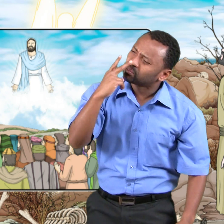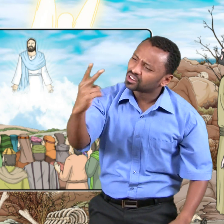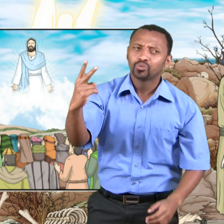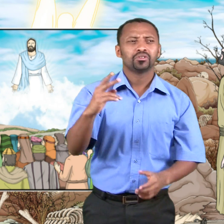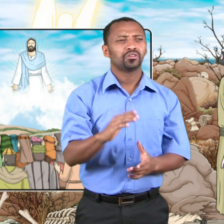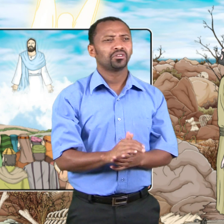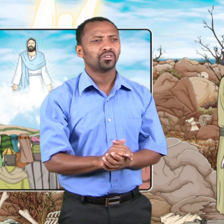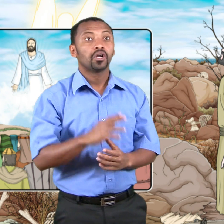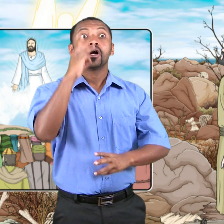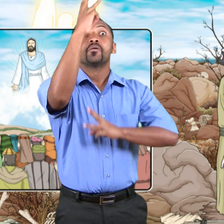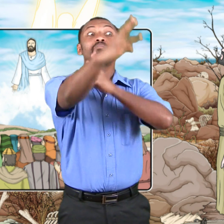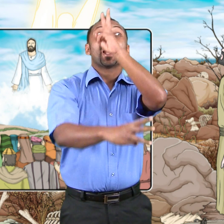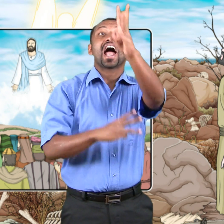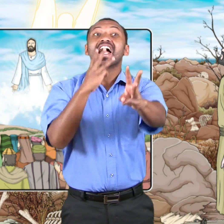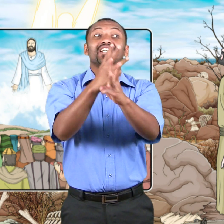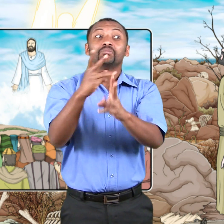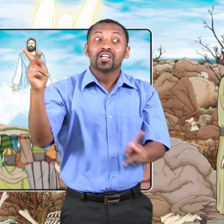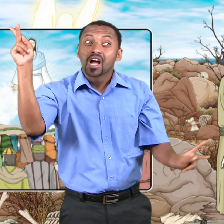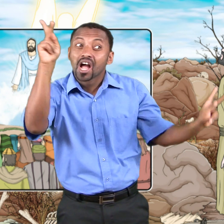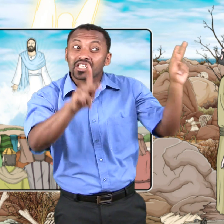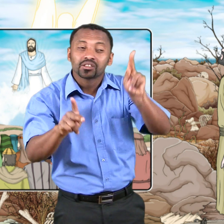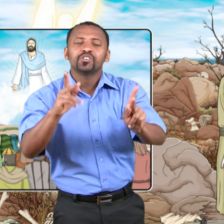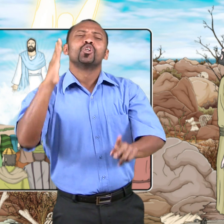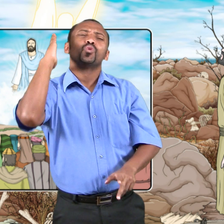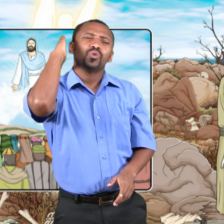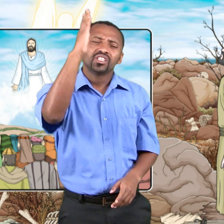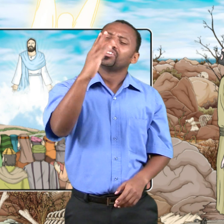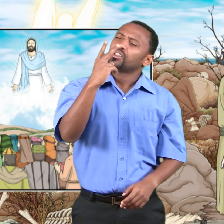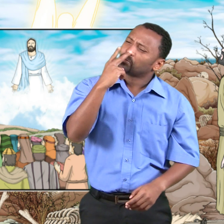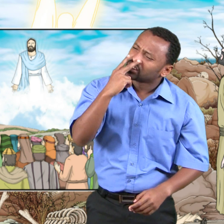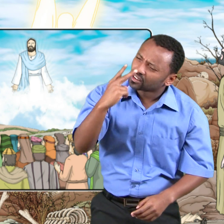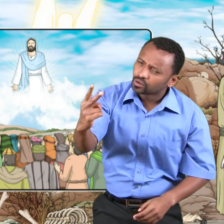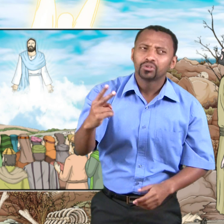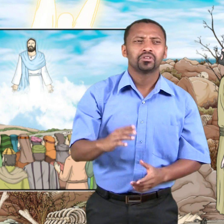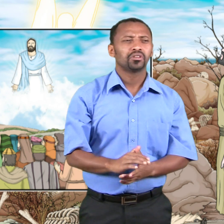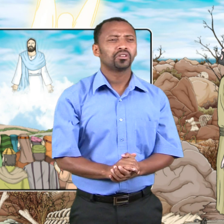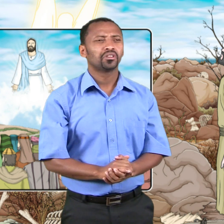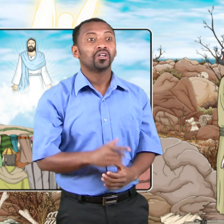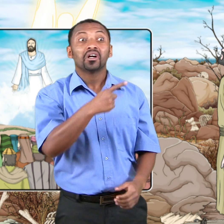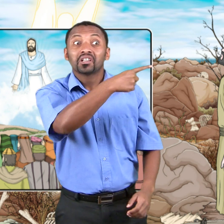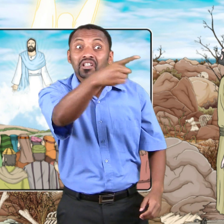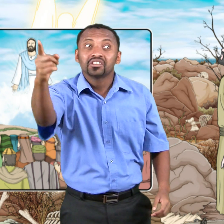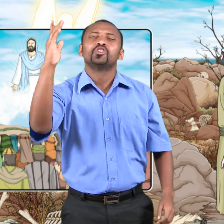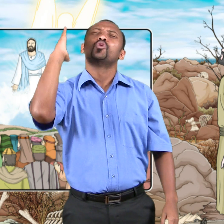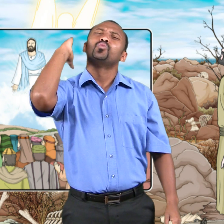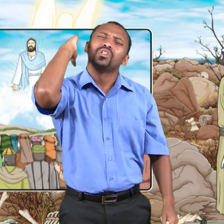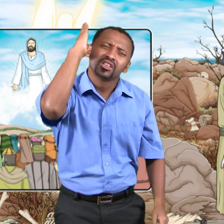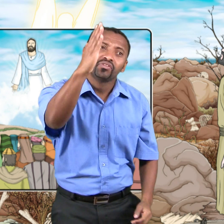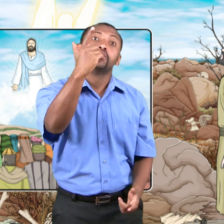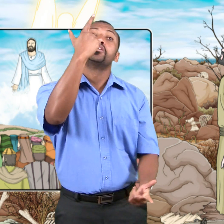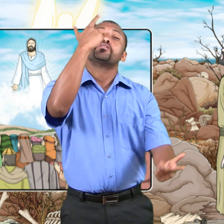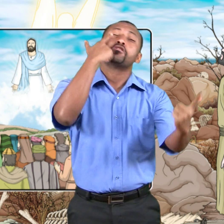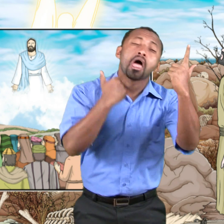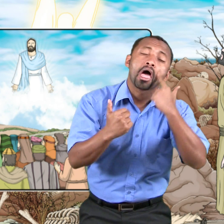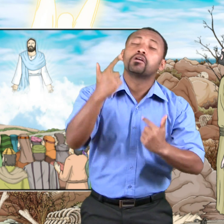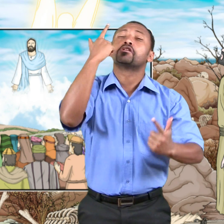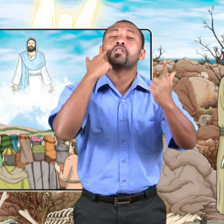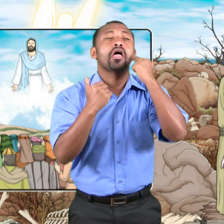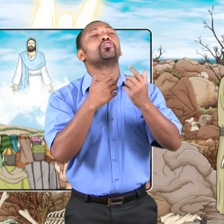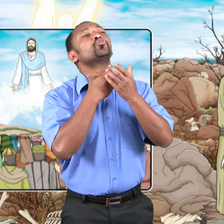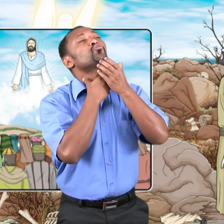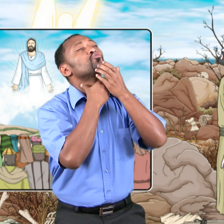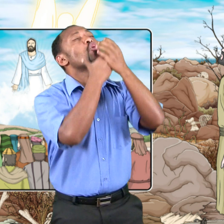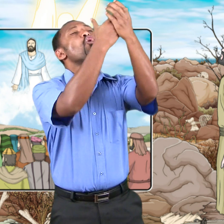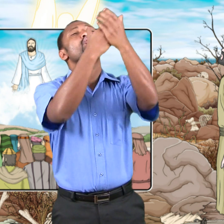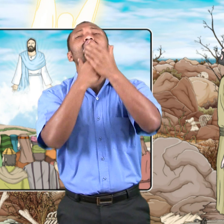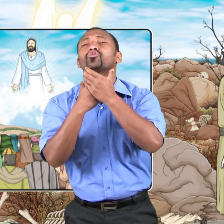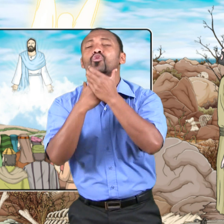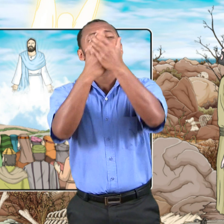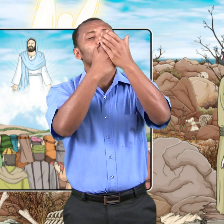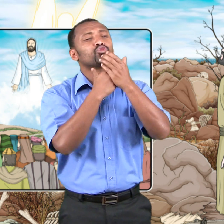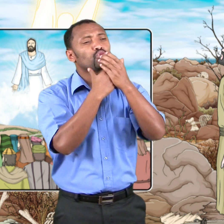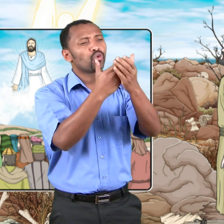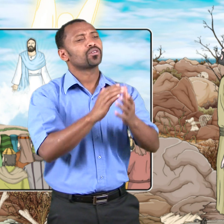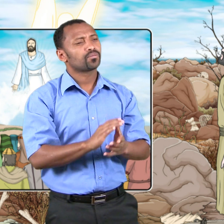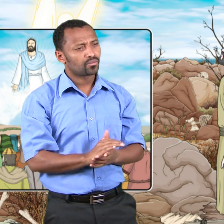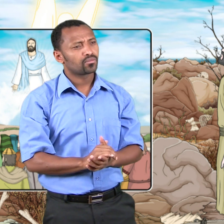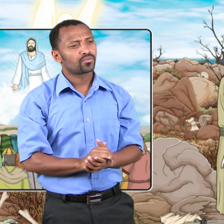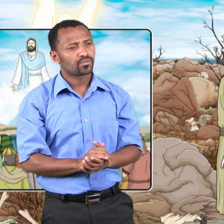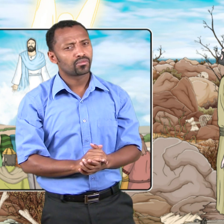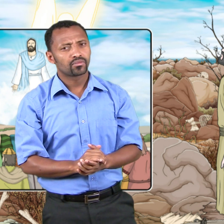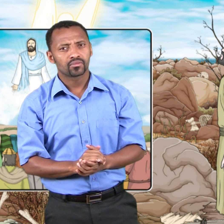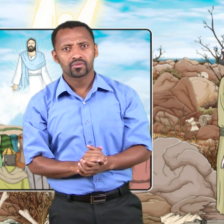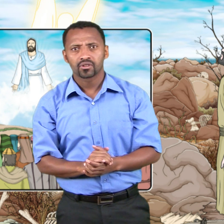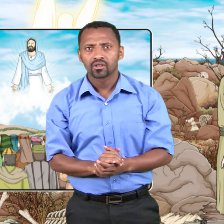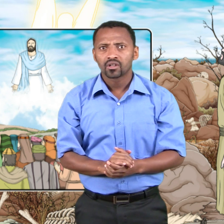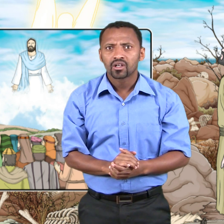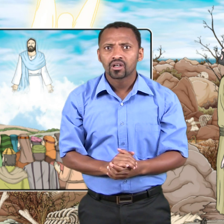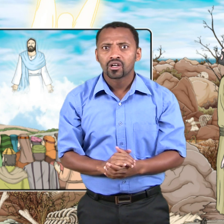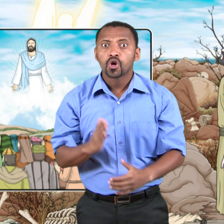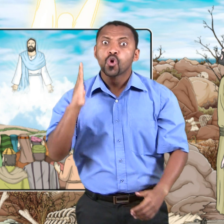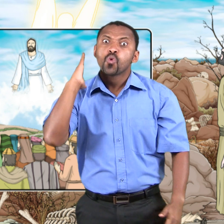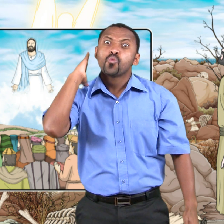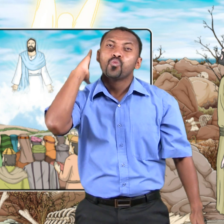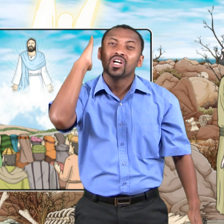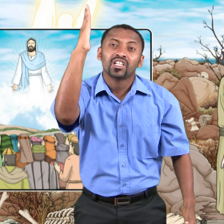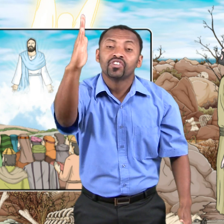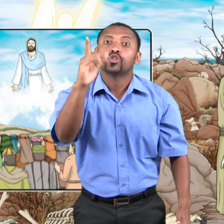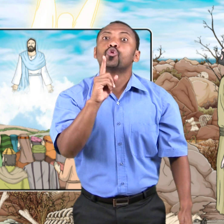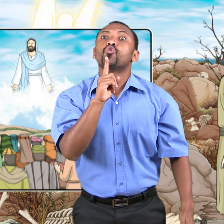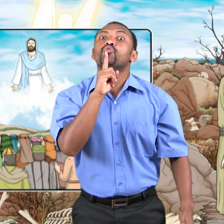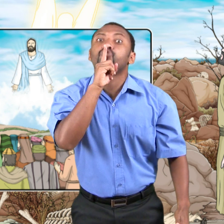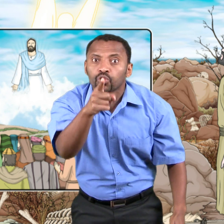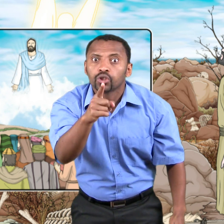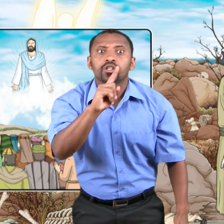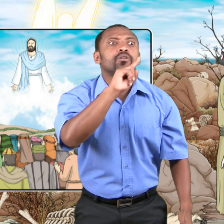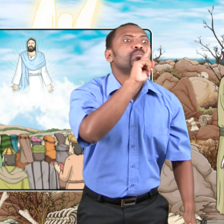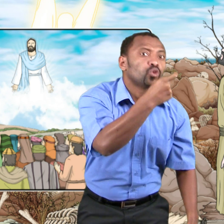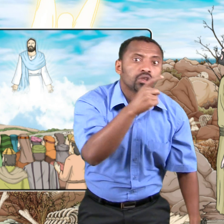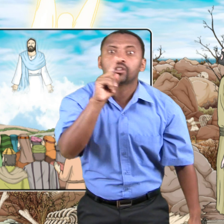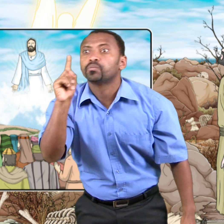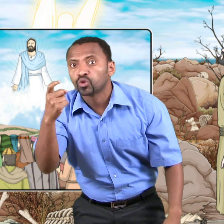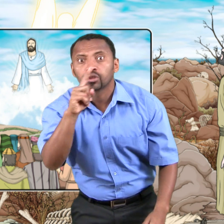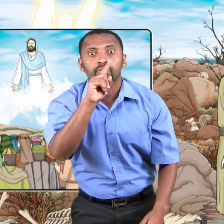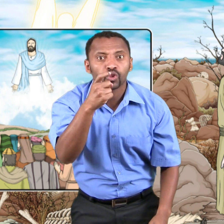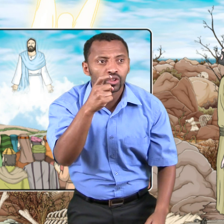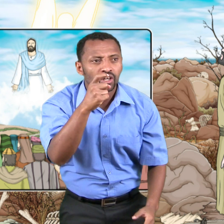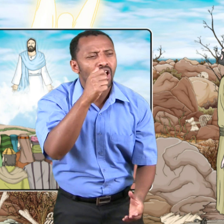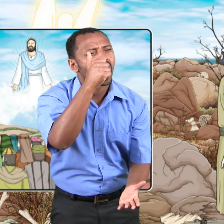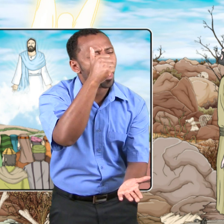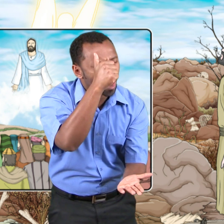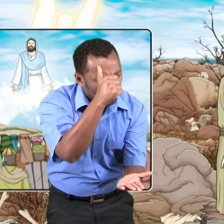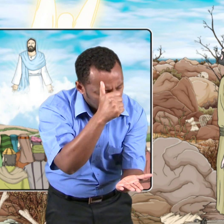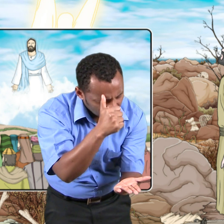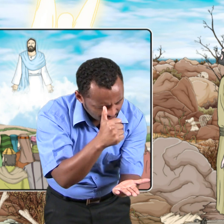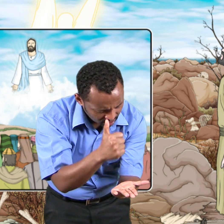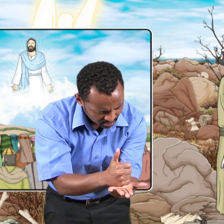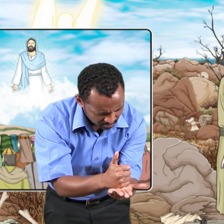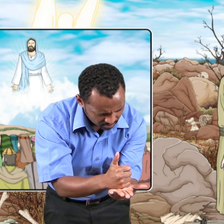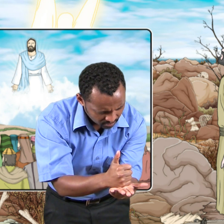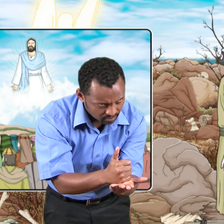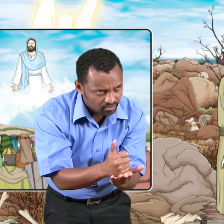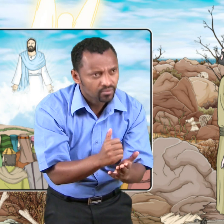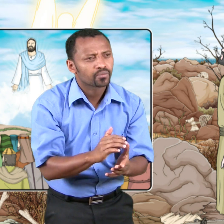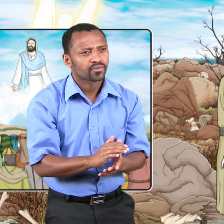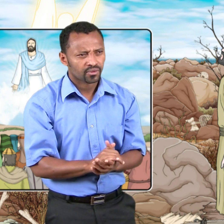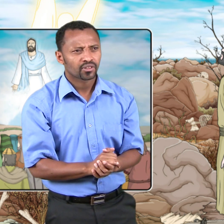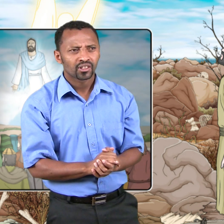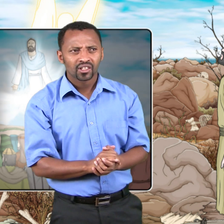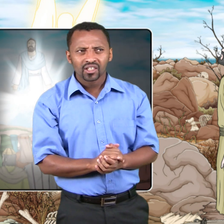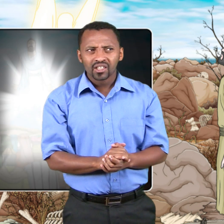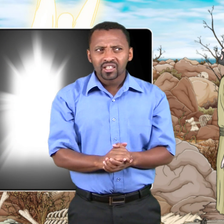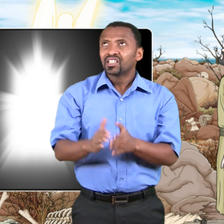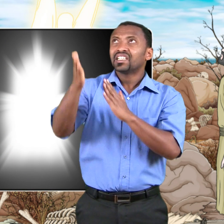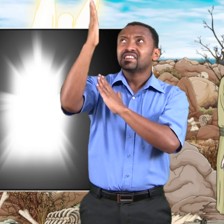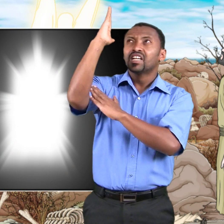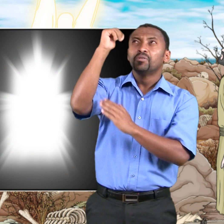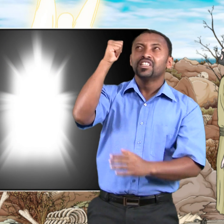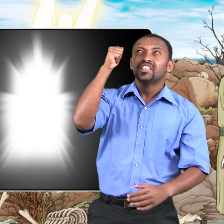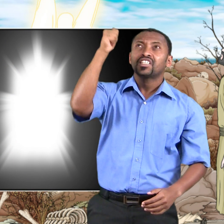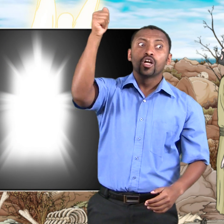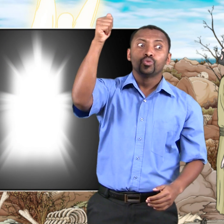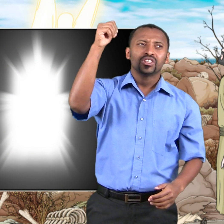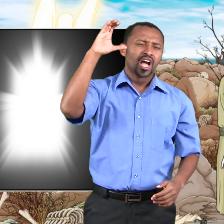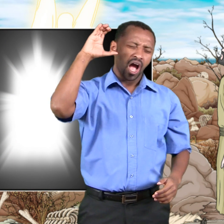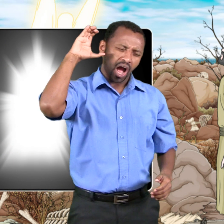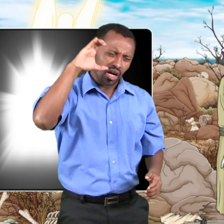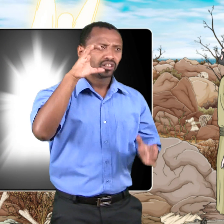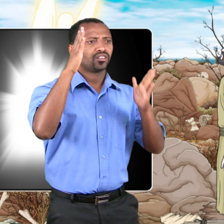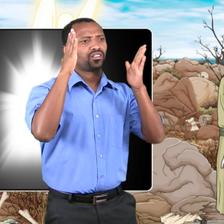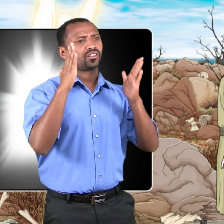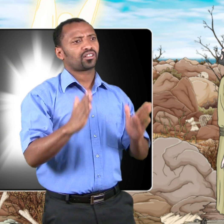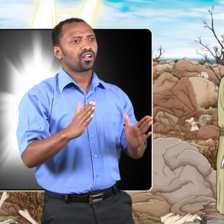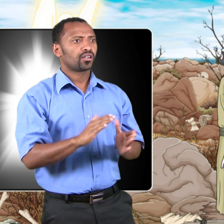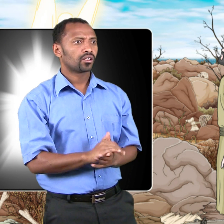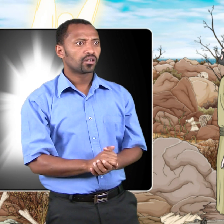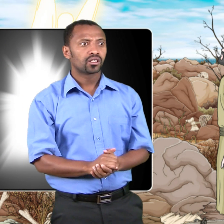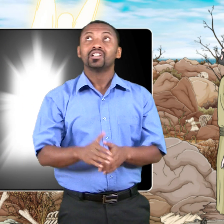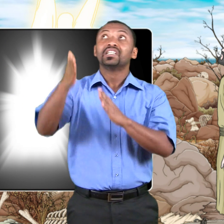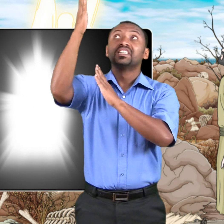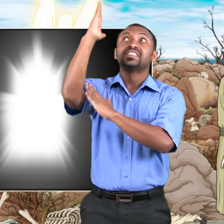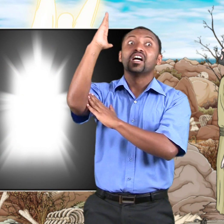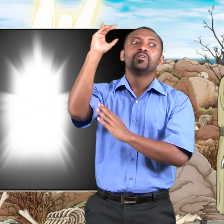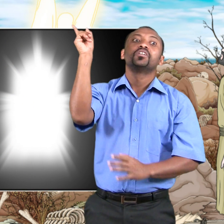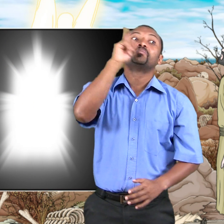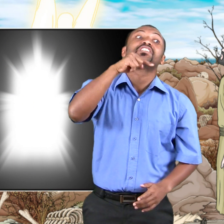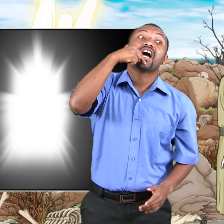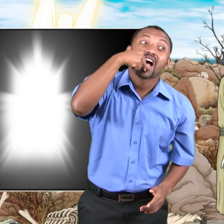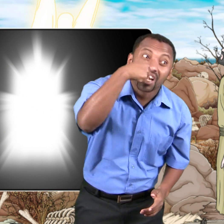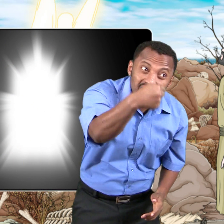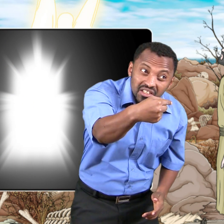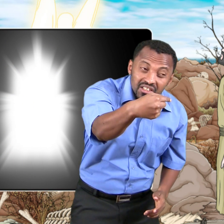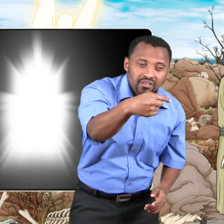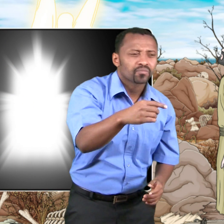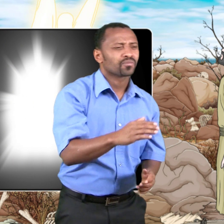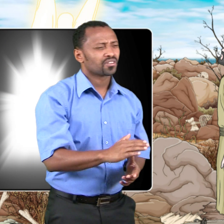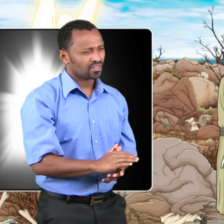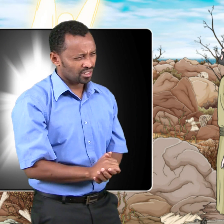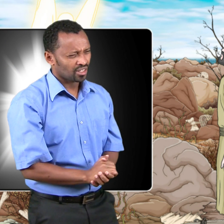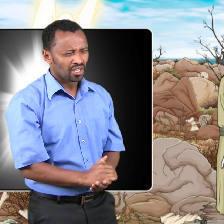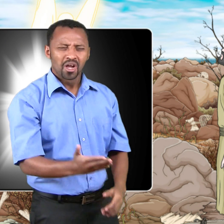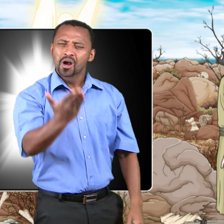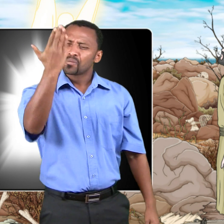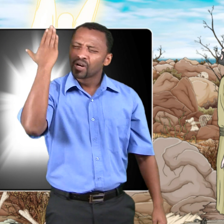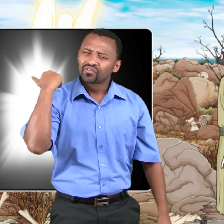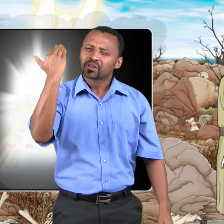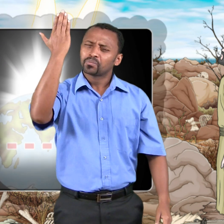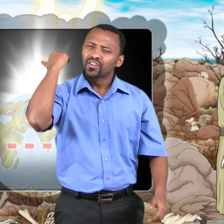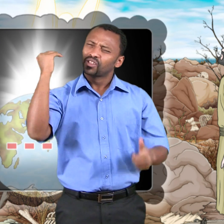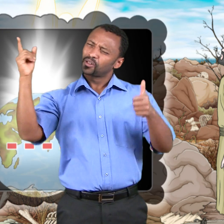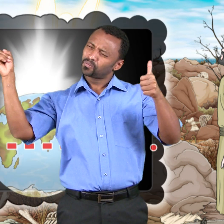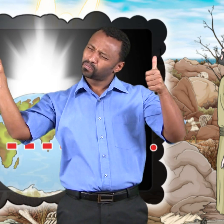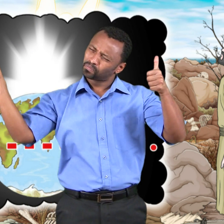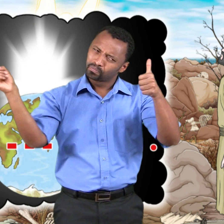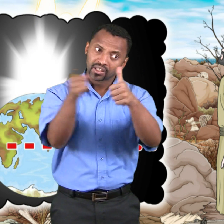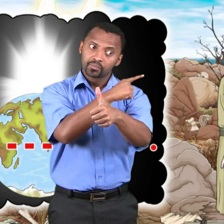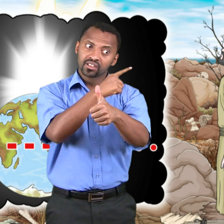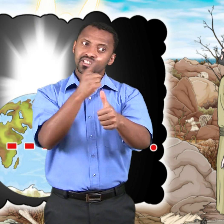And all the tribes of the earth will mourn because of Him. So shall it be! Amen.